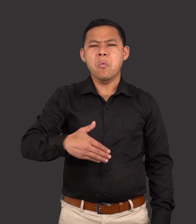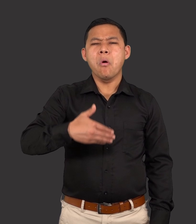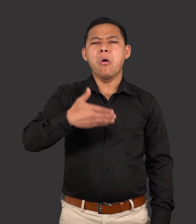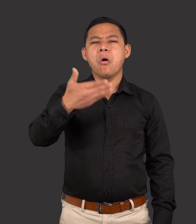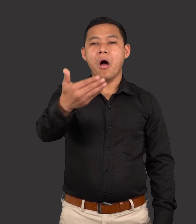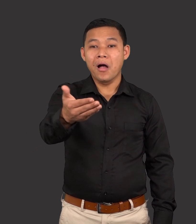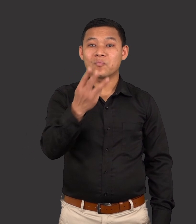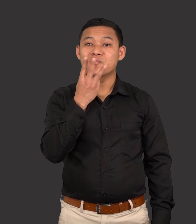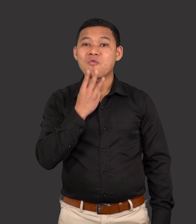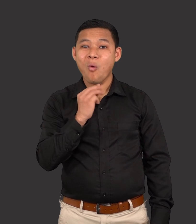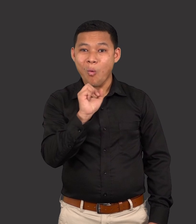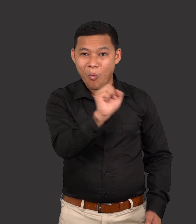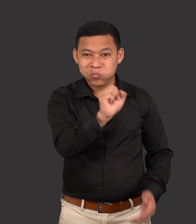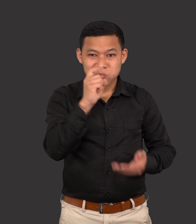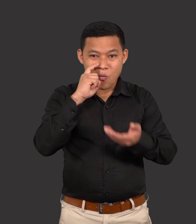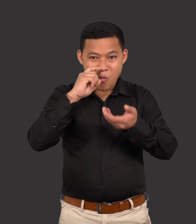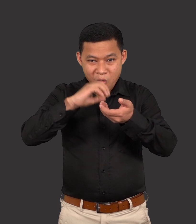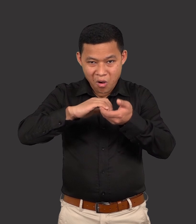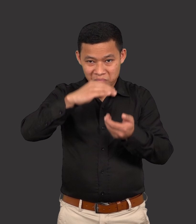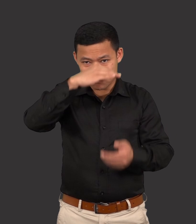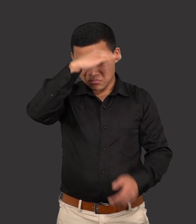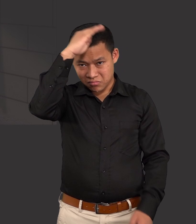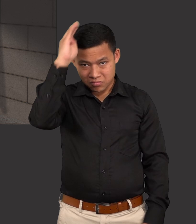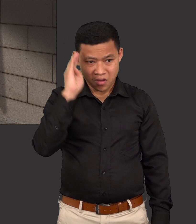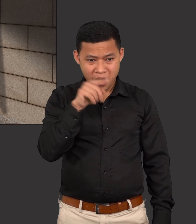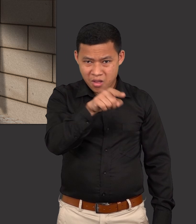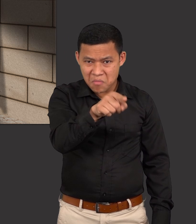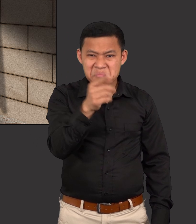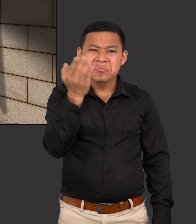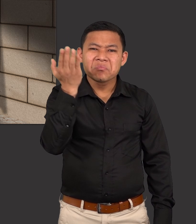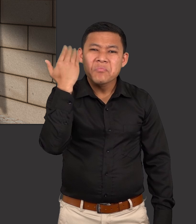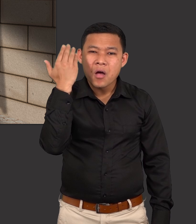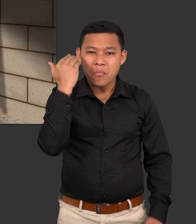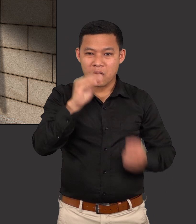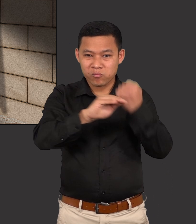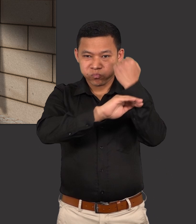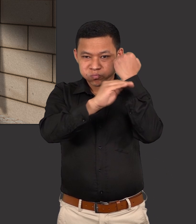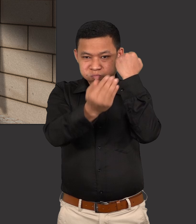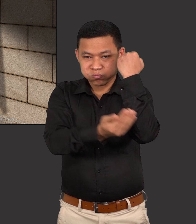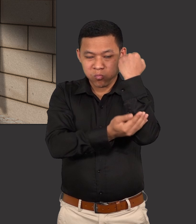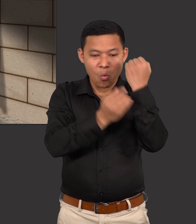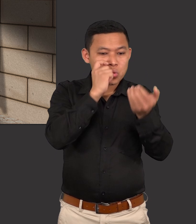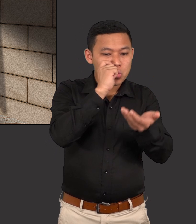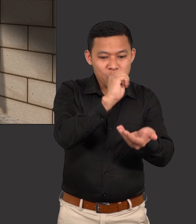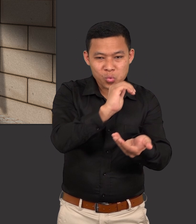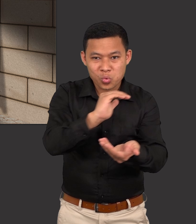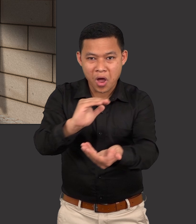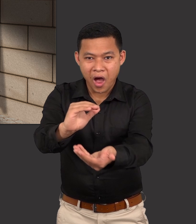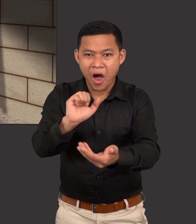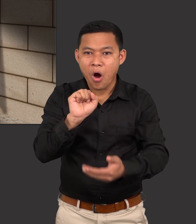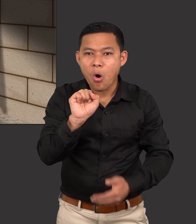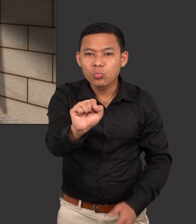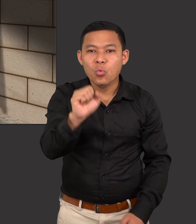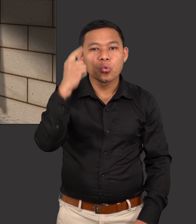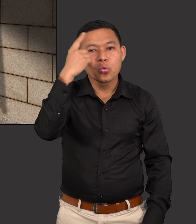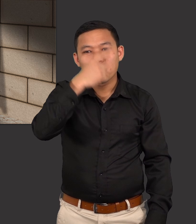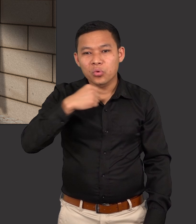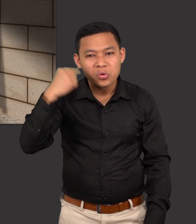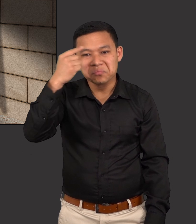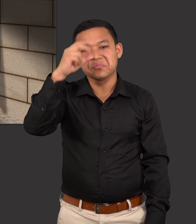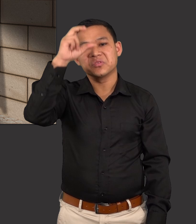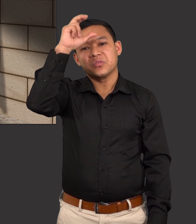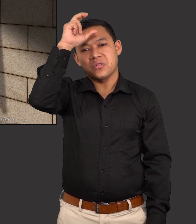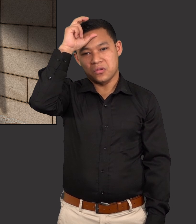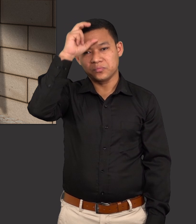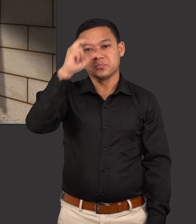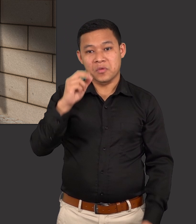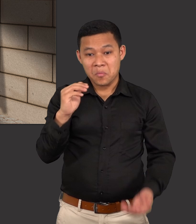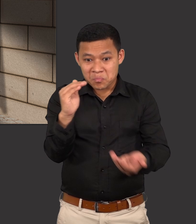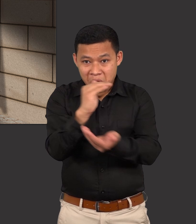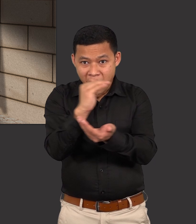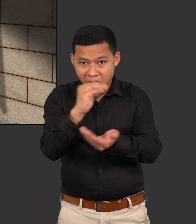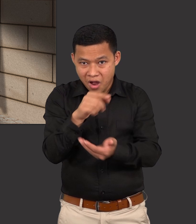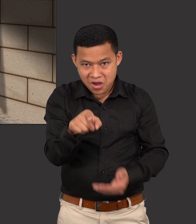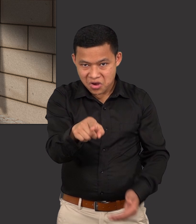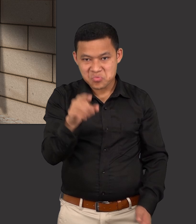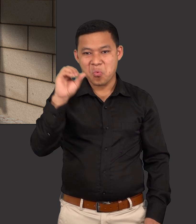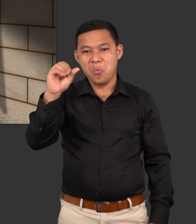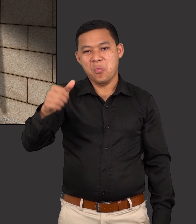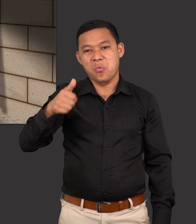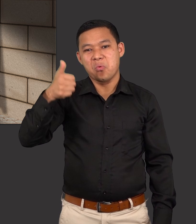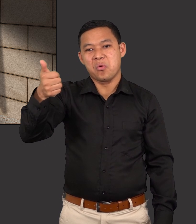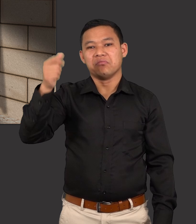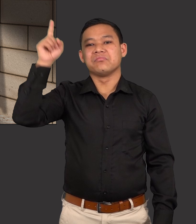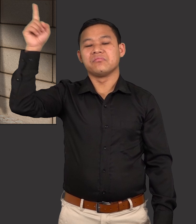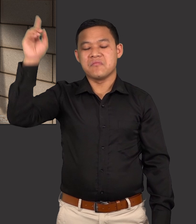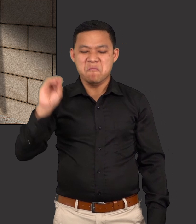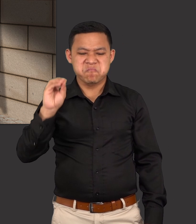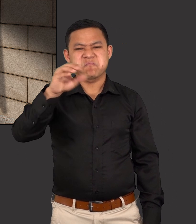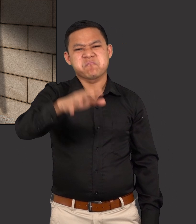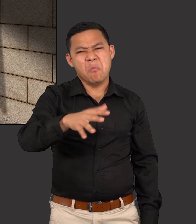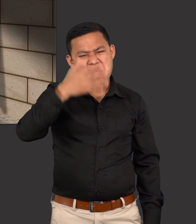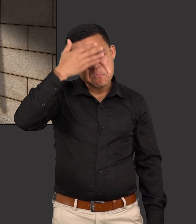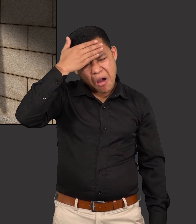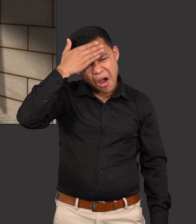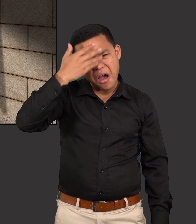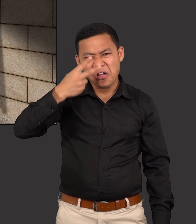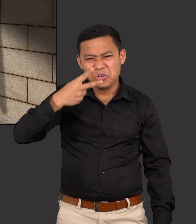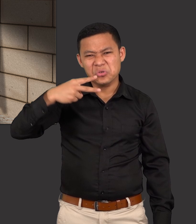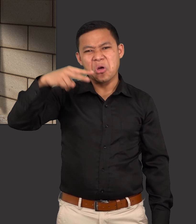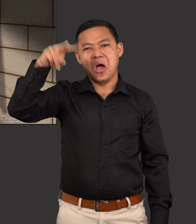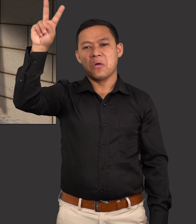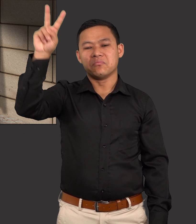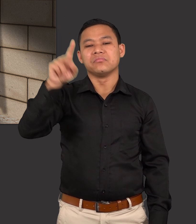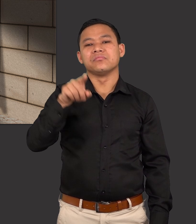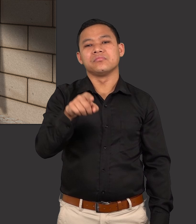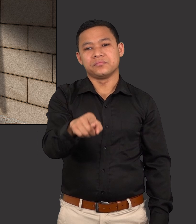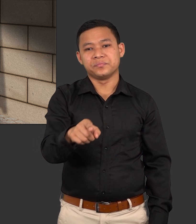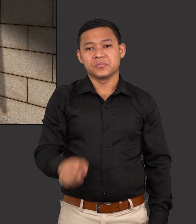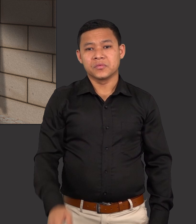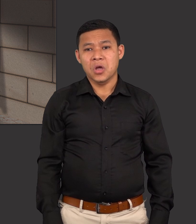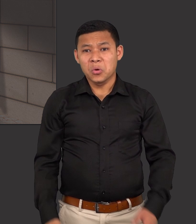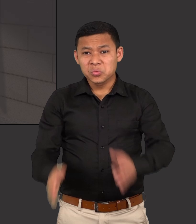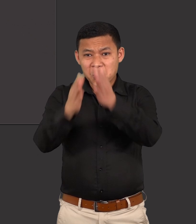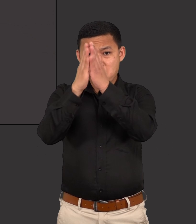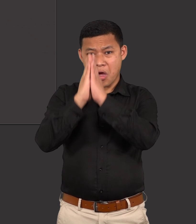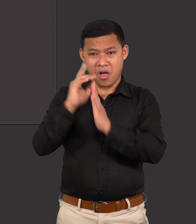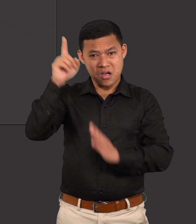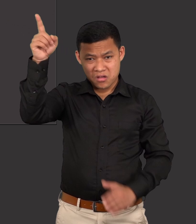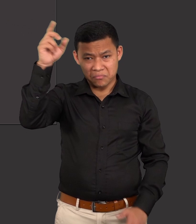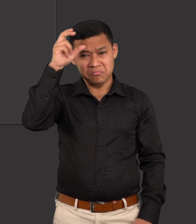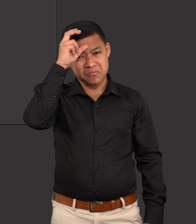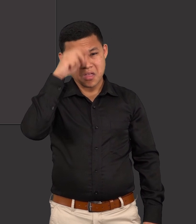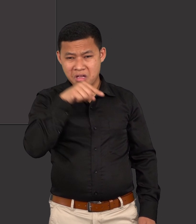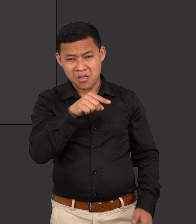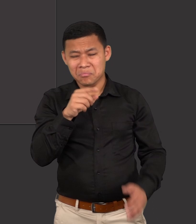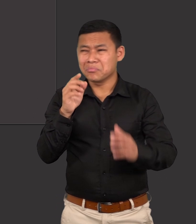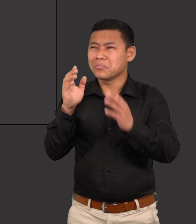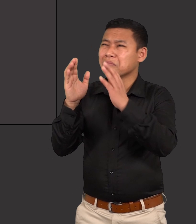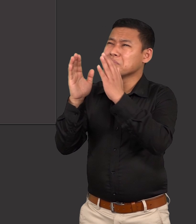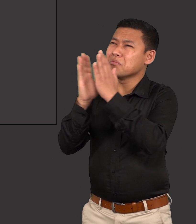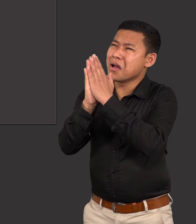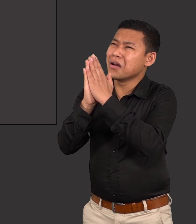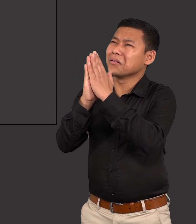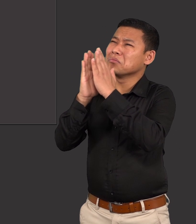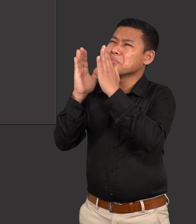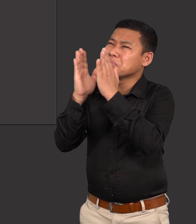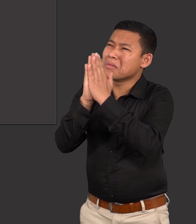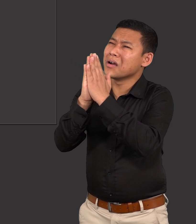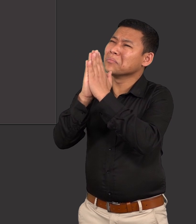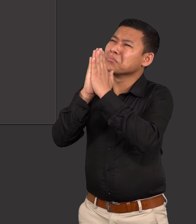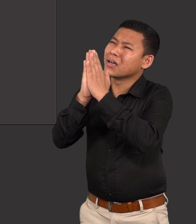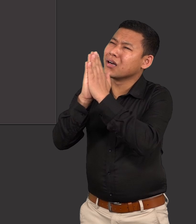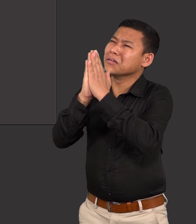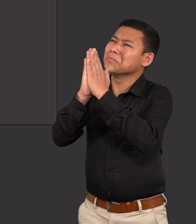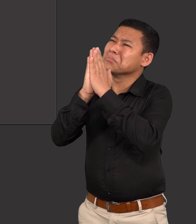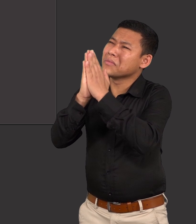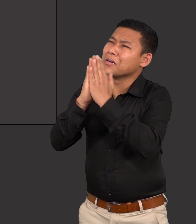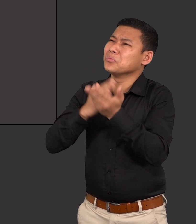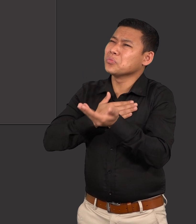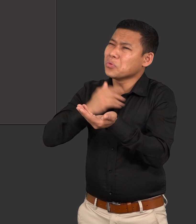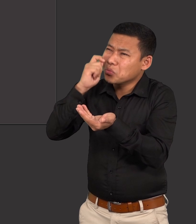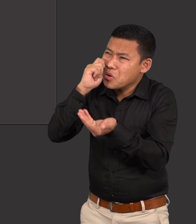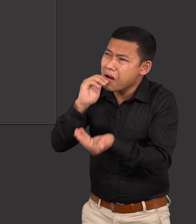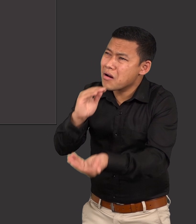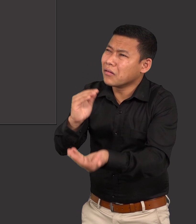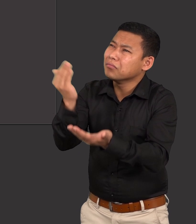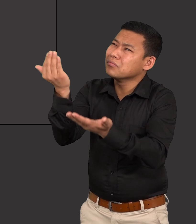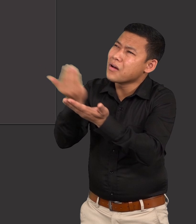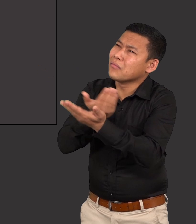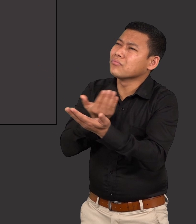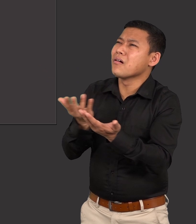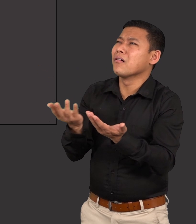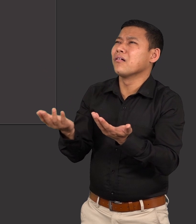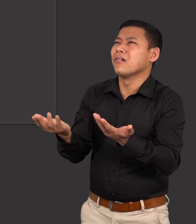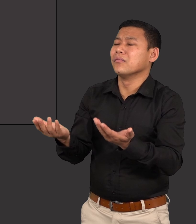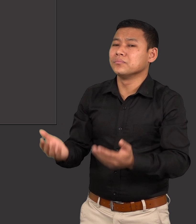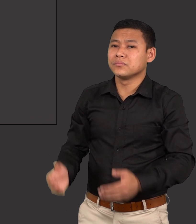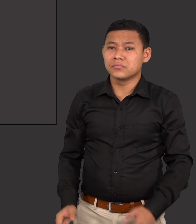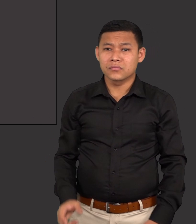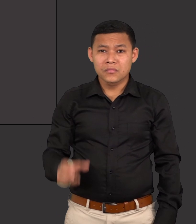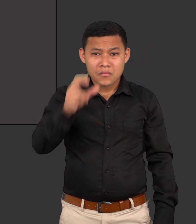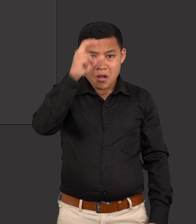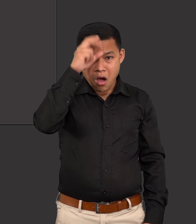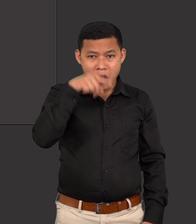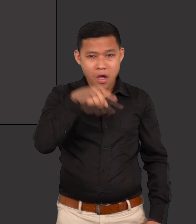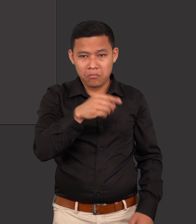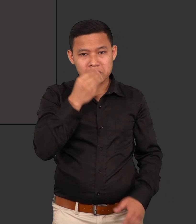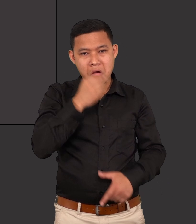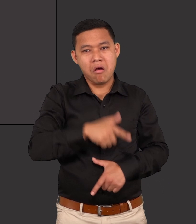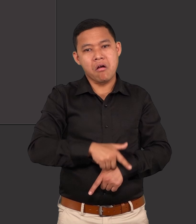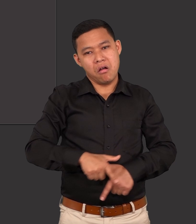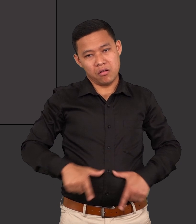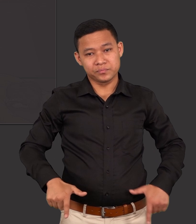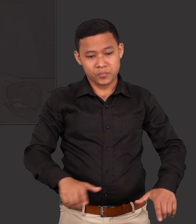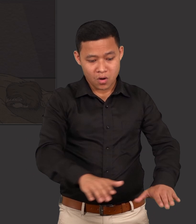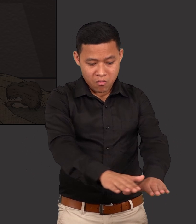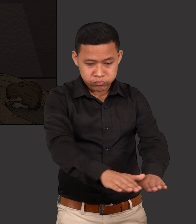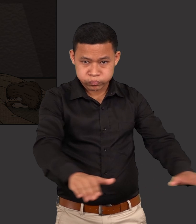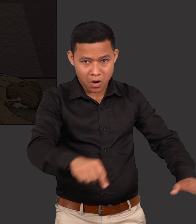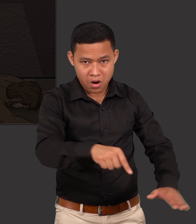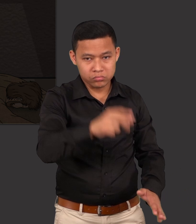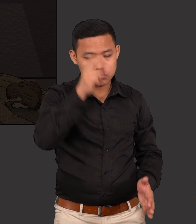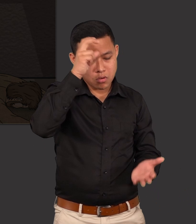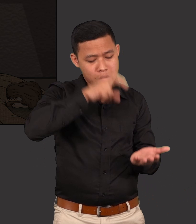After Nathan had gone home, the LORD struck the child that Uriah’s wife had borne to David, and he became ill. David pleaded with God for the boy.